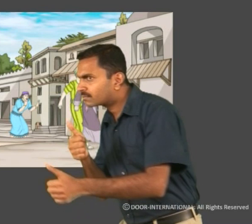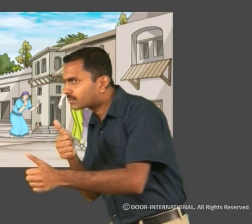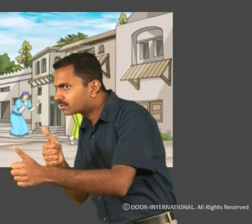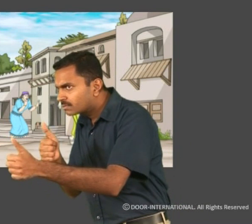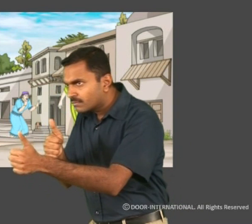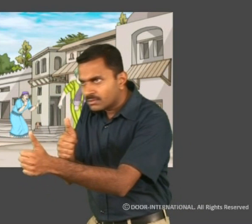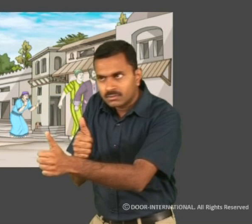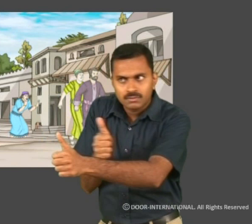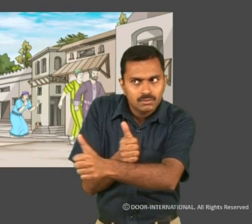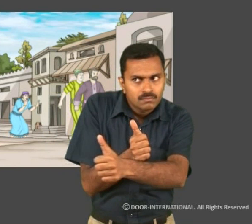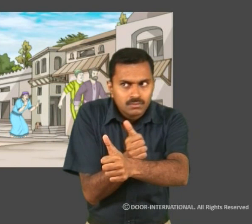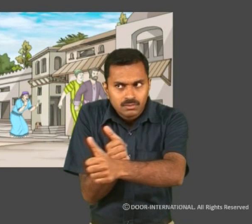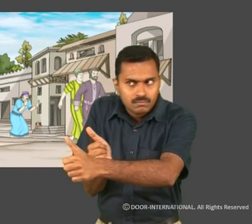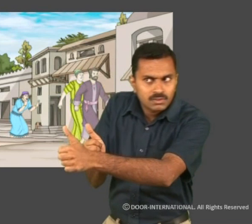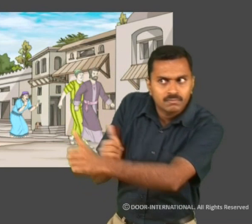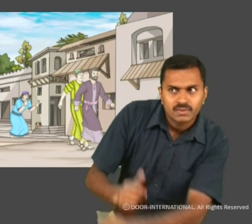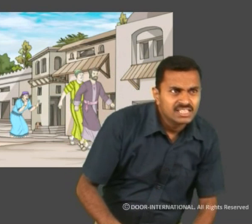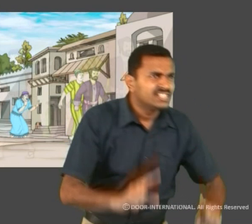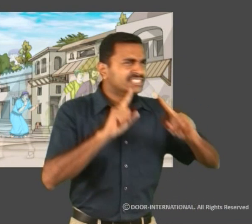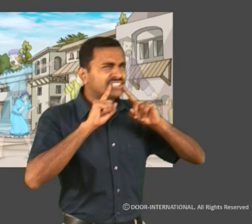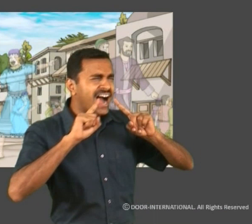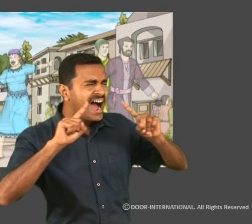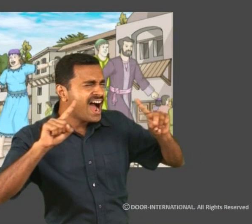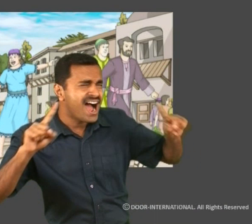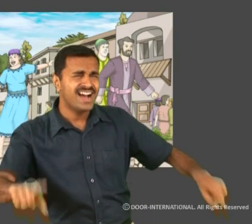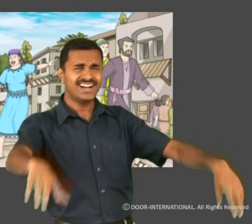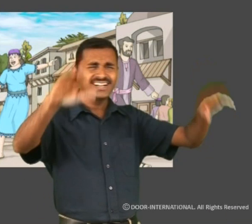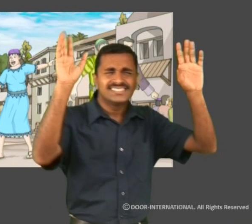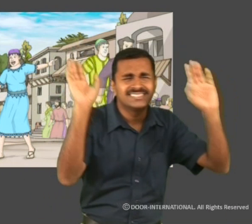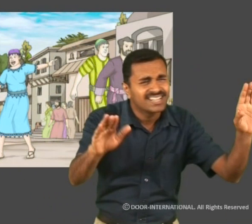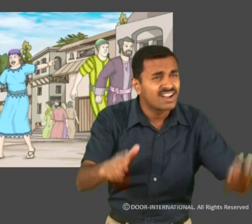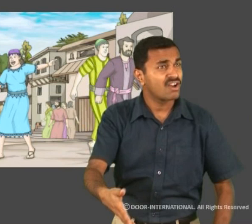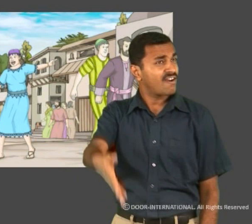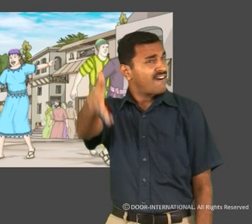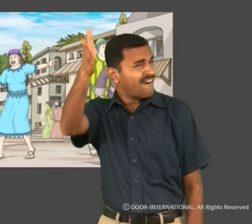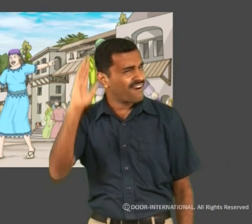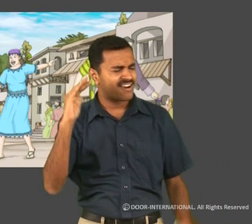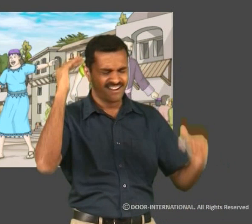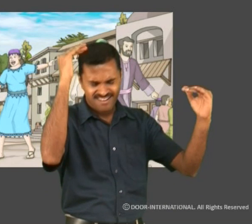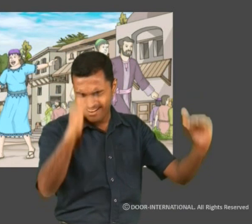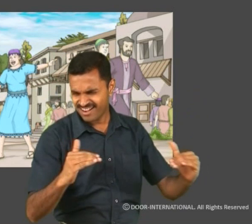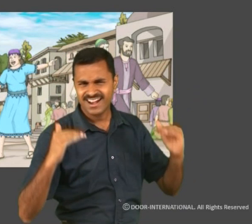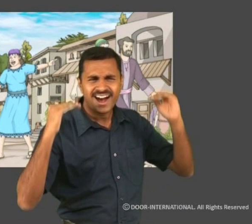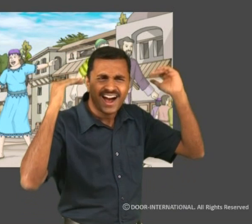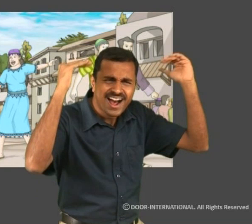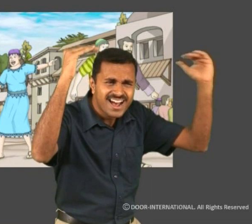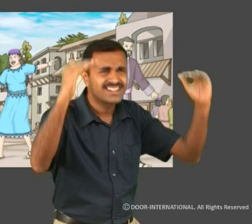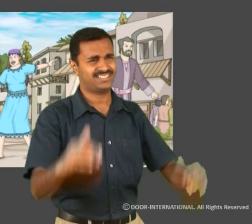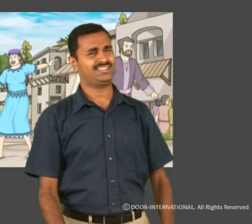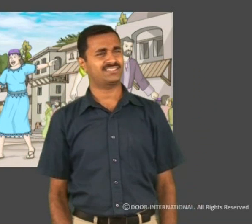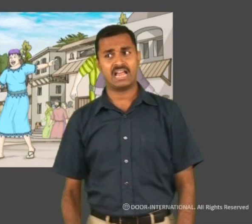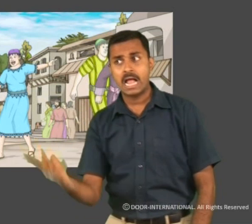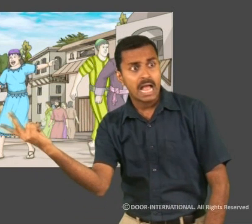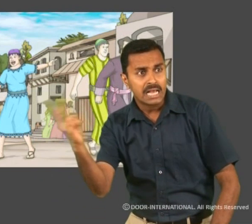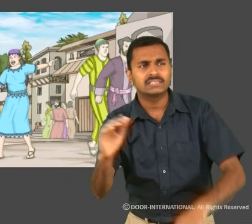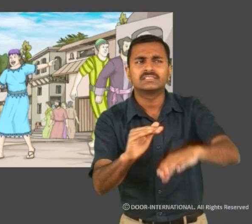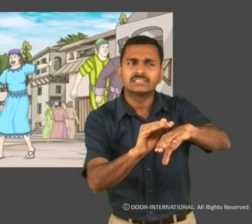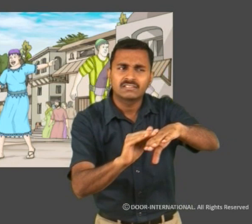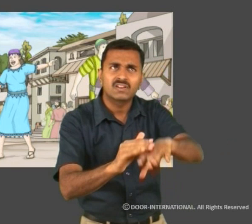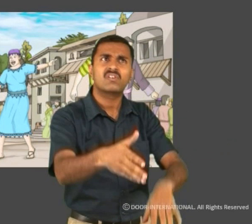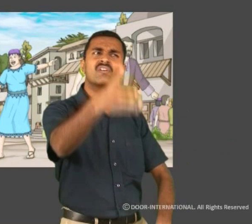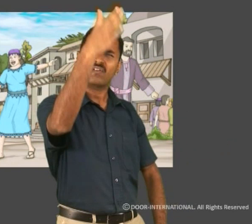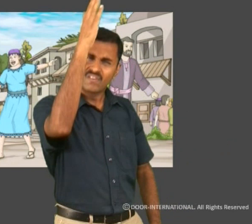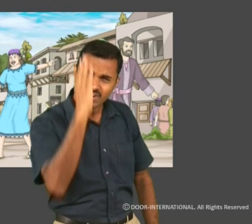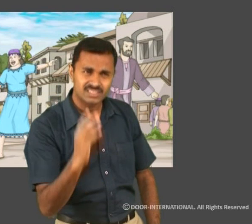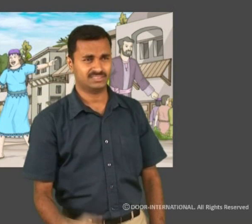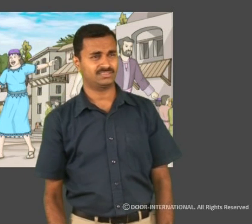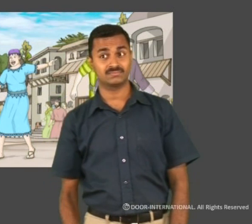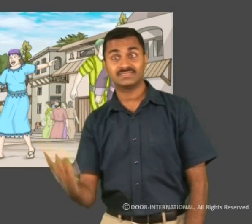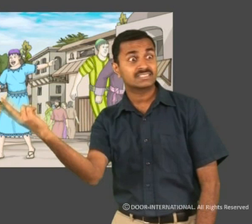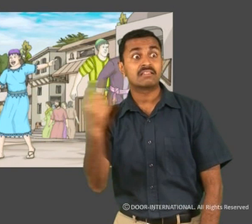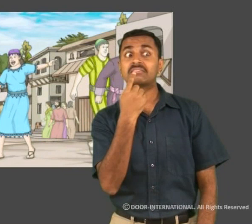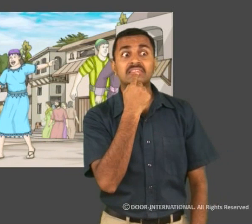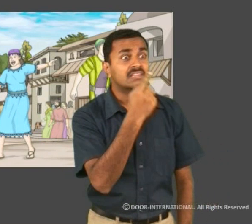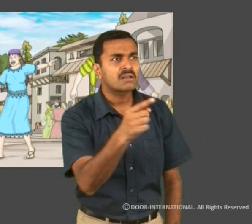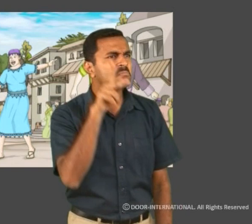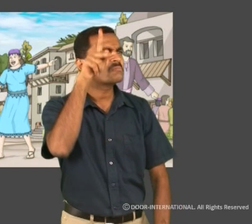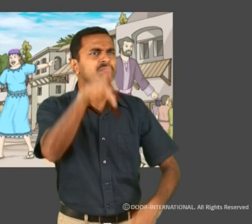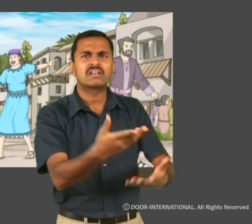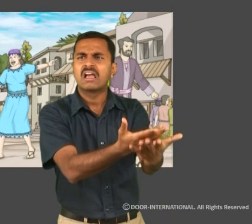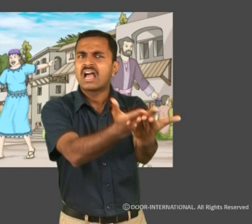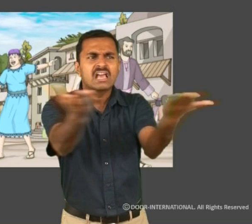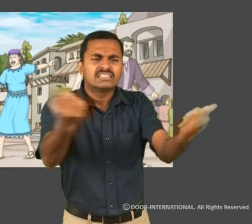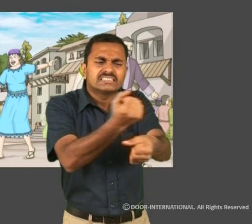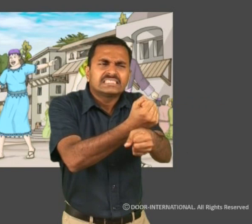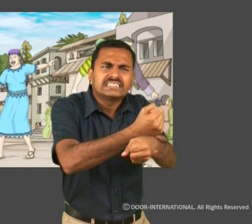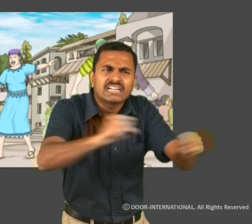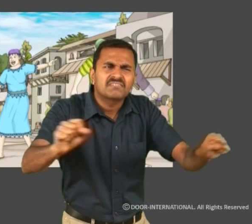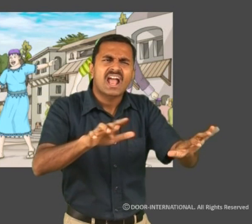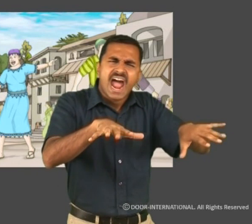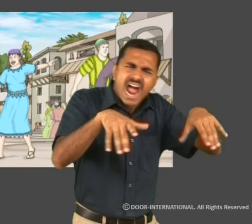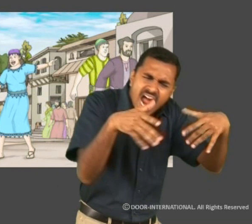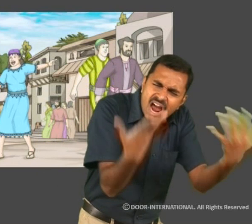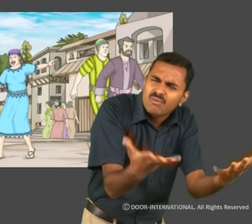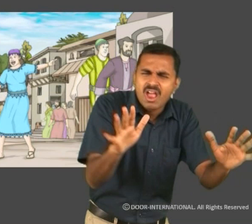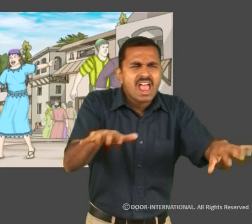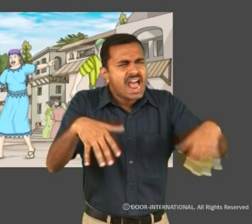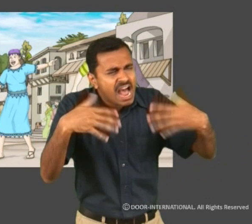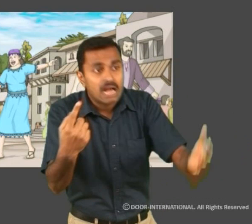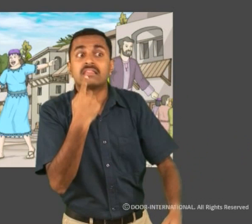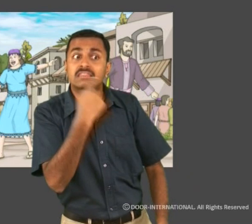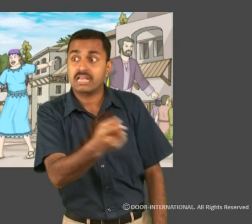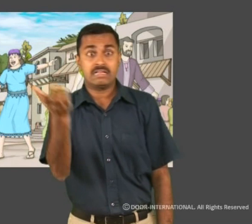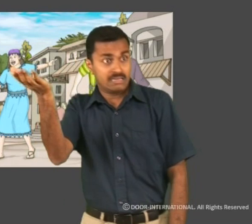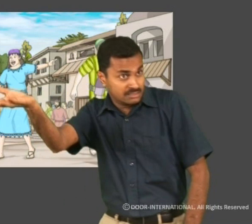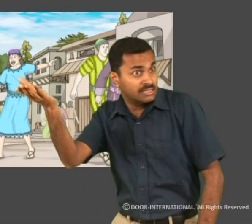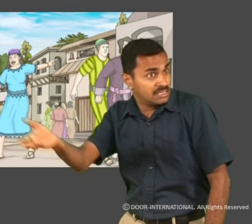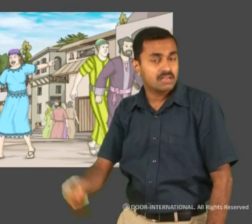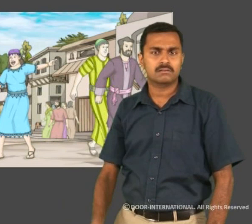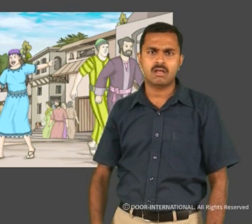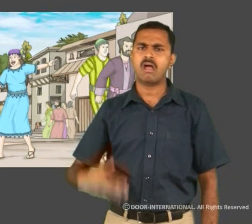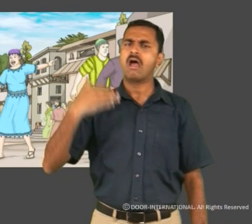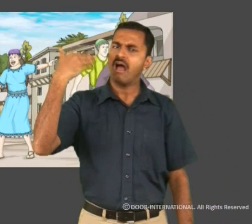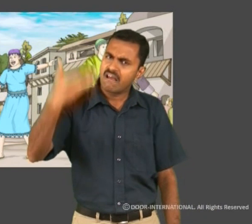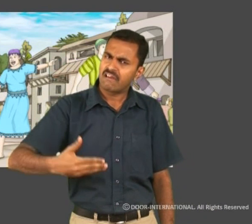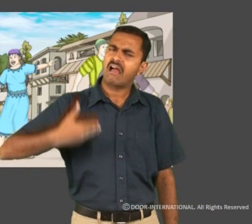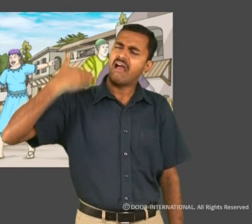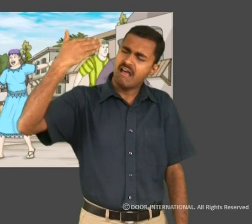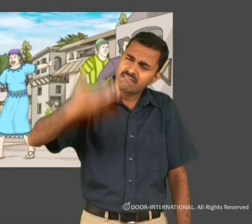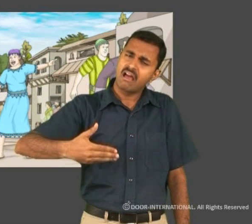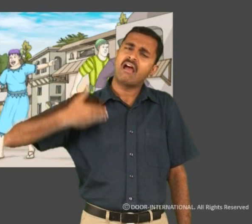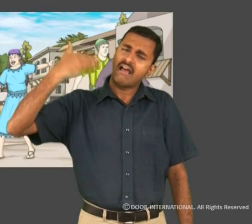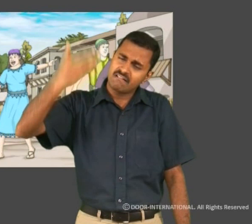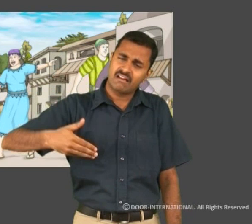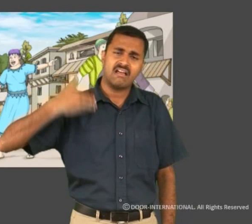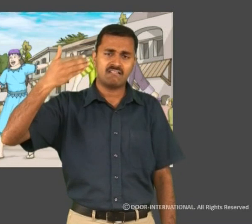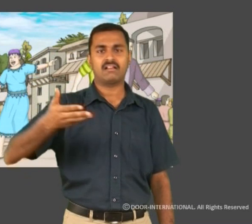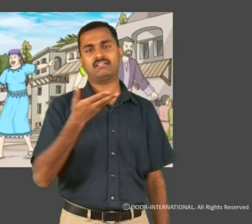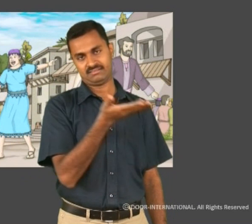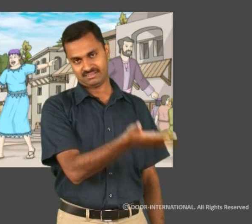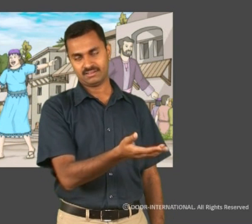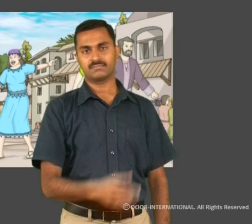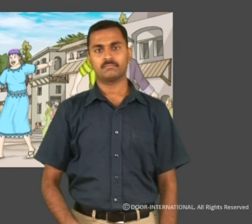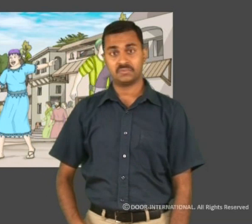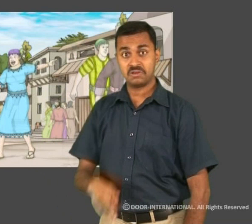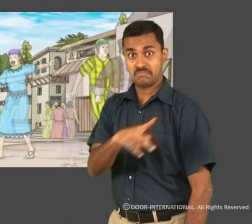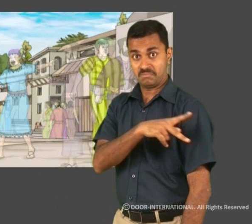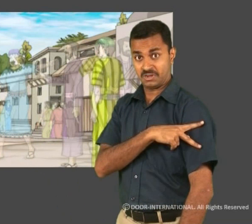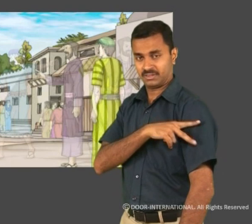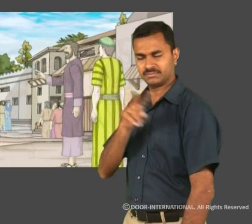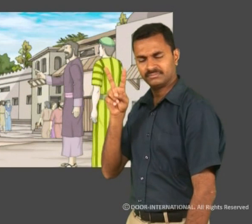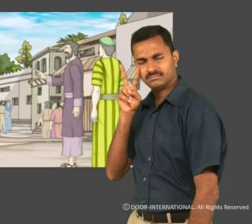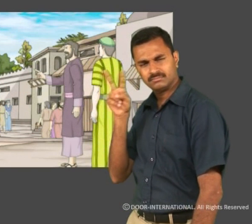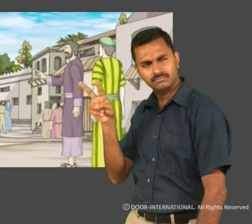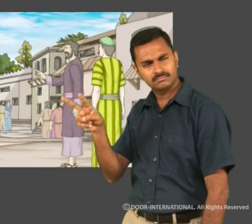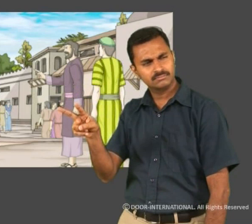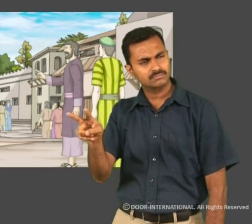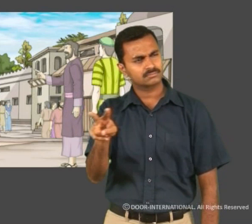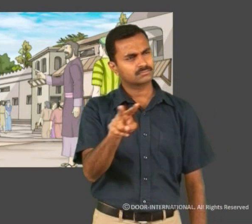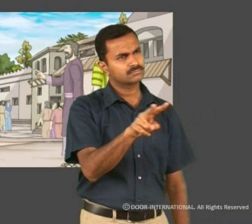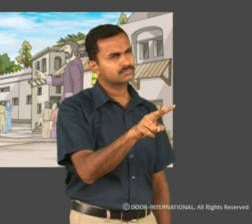This girl followed Paul and the rest of us, shouting, “These men are servants of the Most High God, who are proclaiming to you the way of salvation!” She continued this for many days.